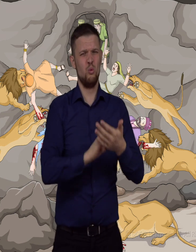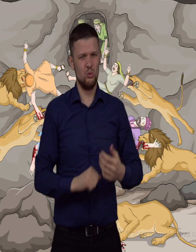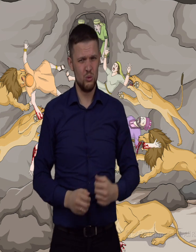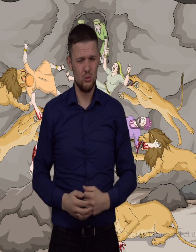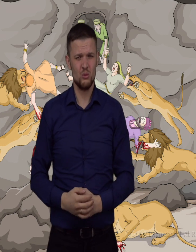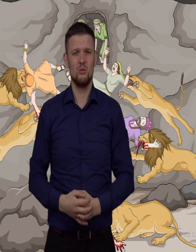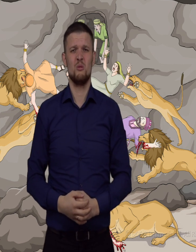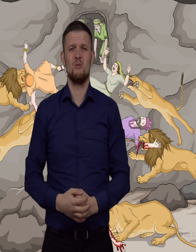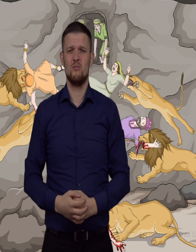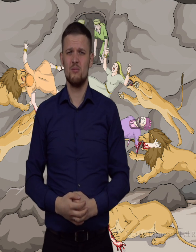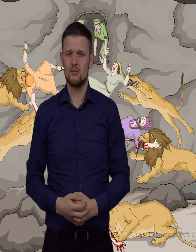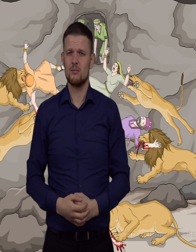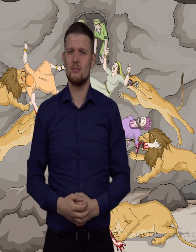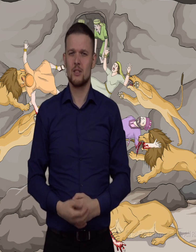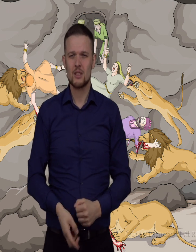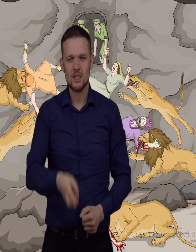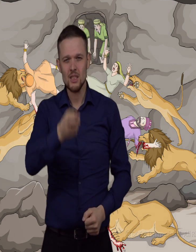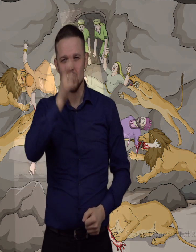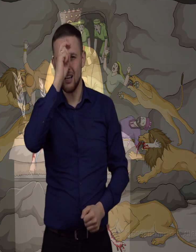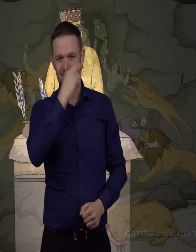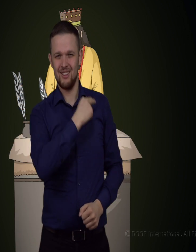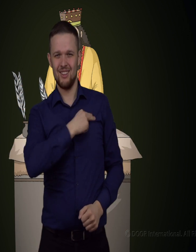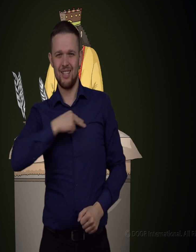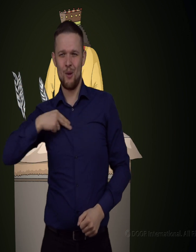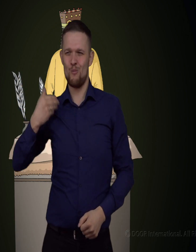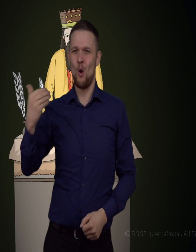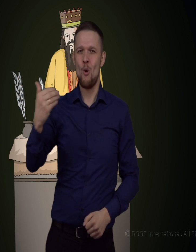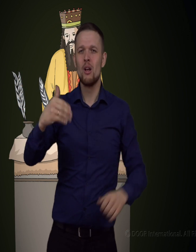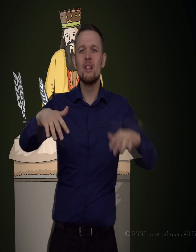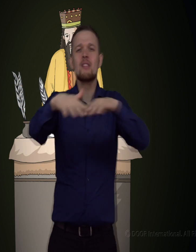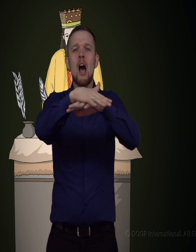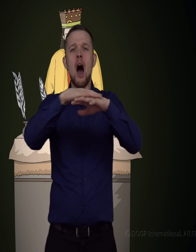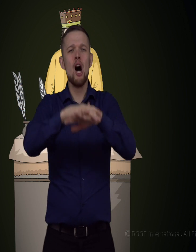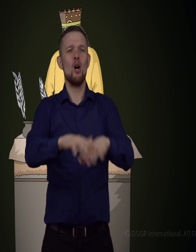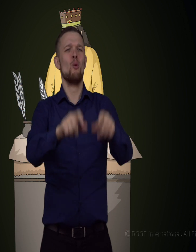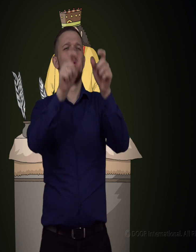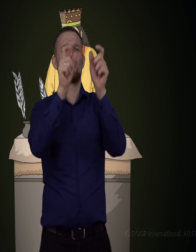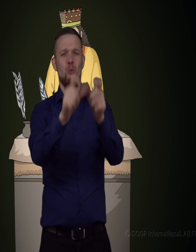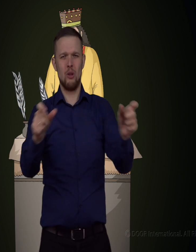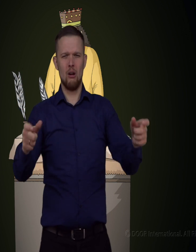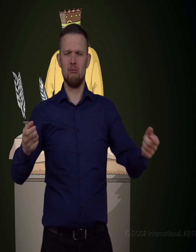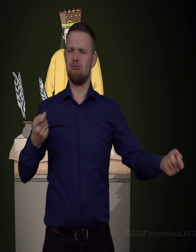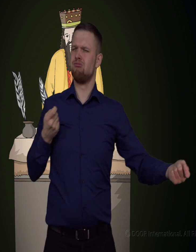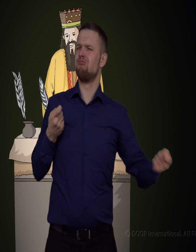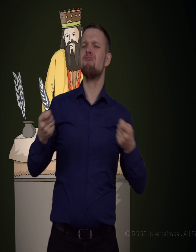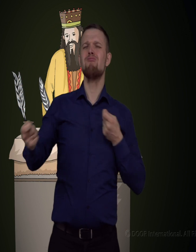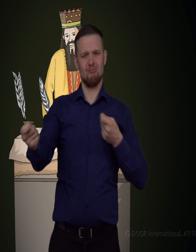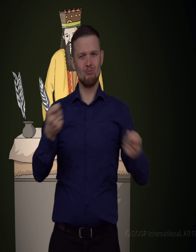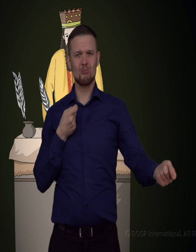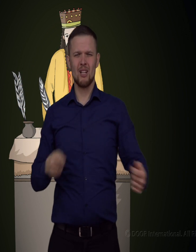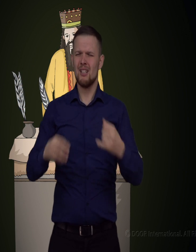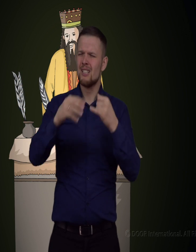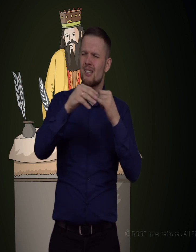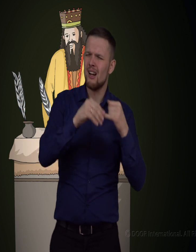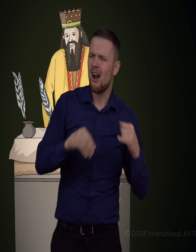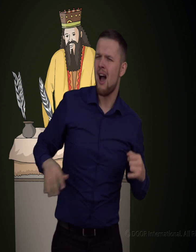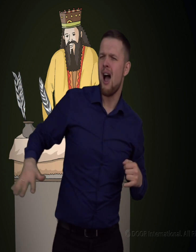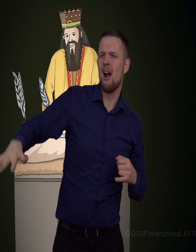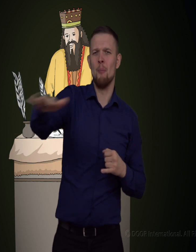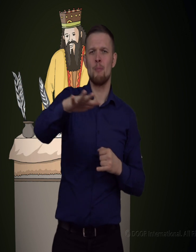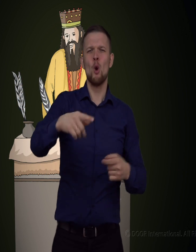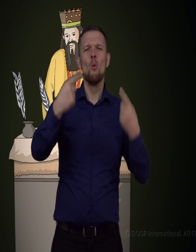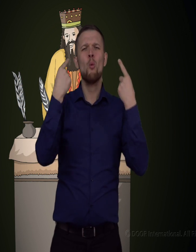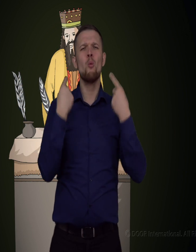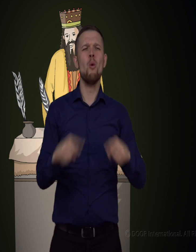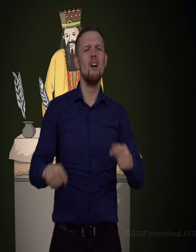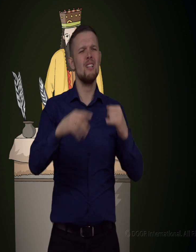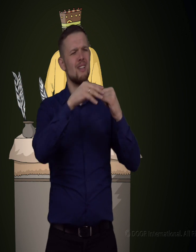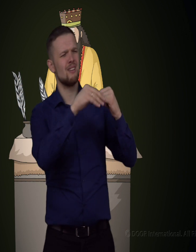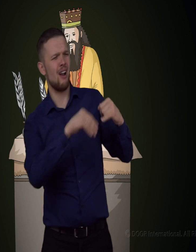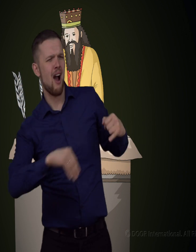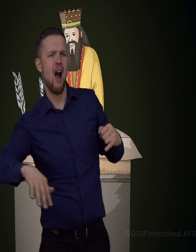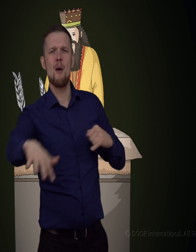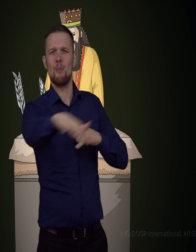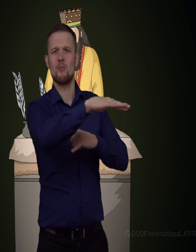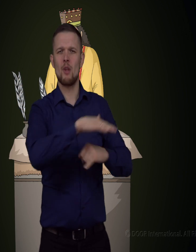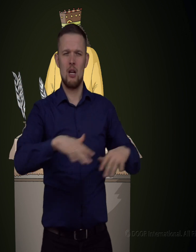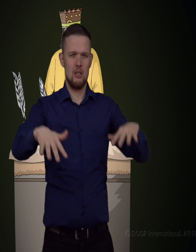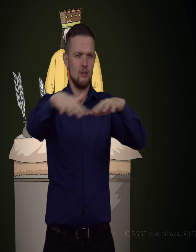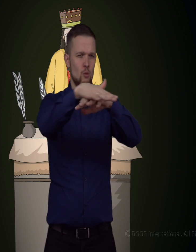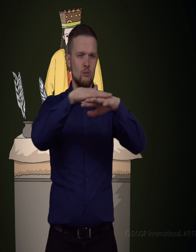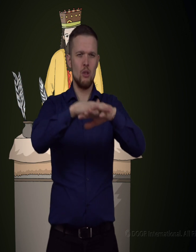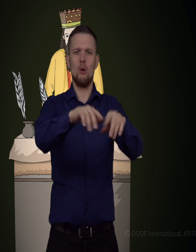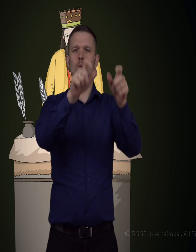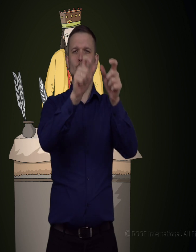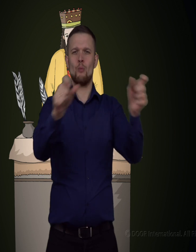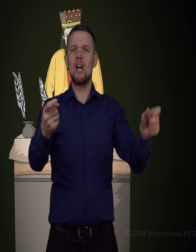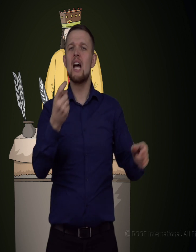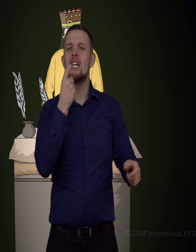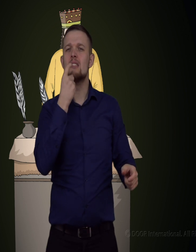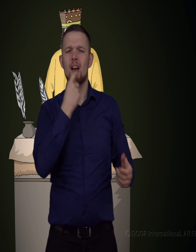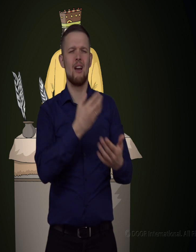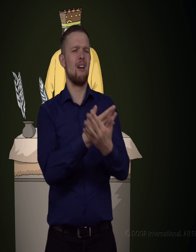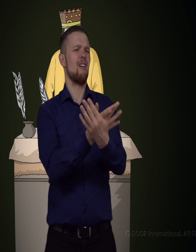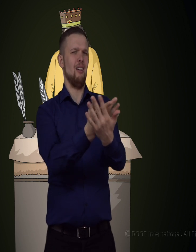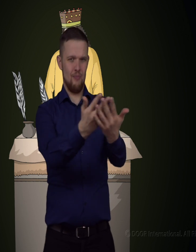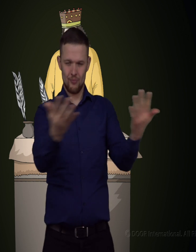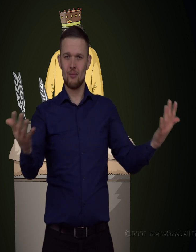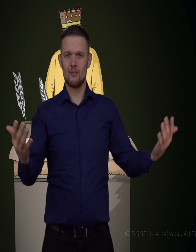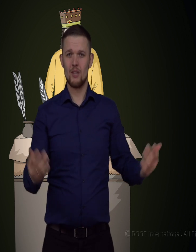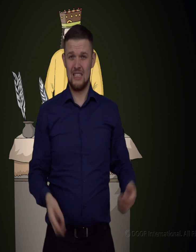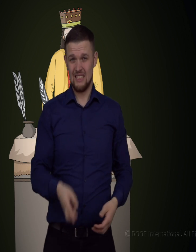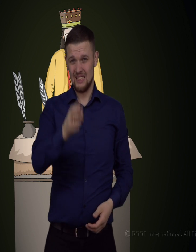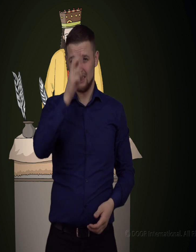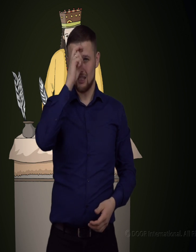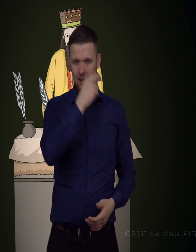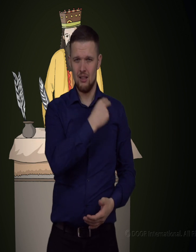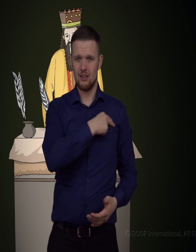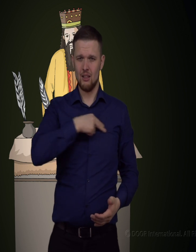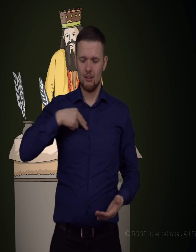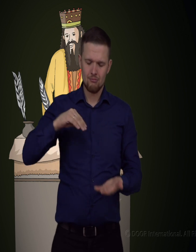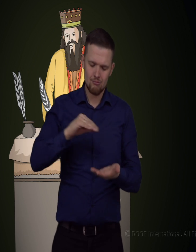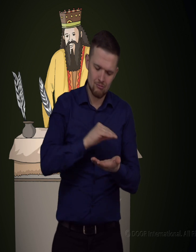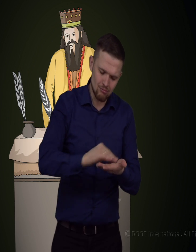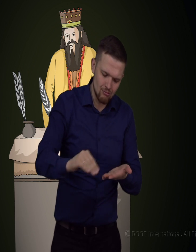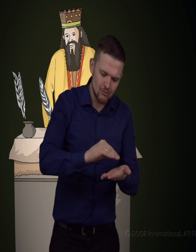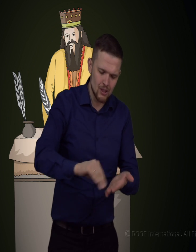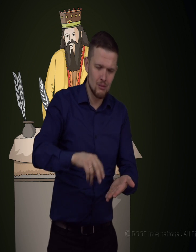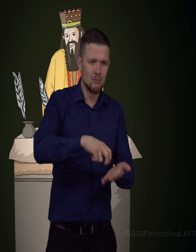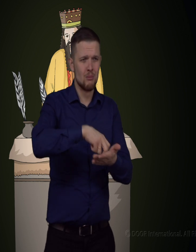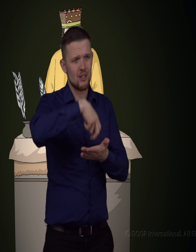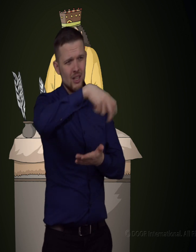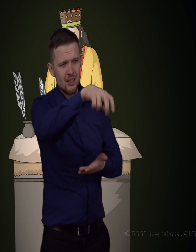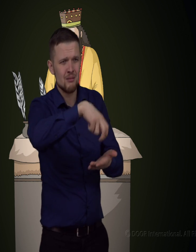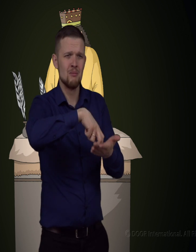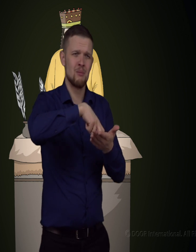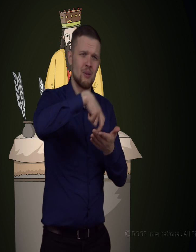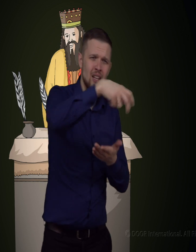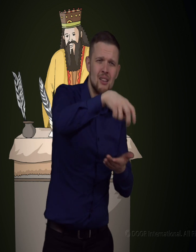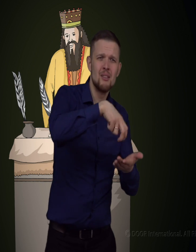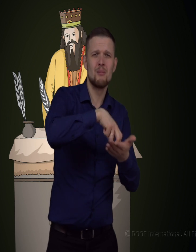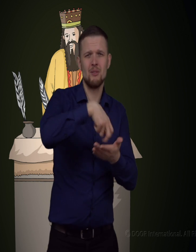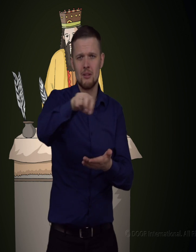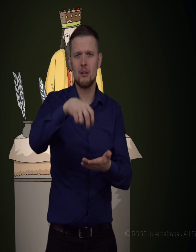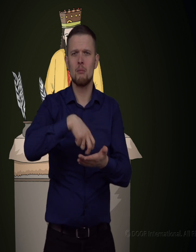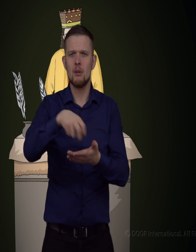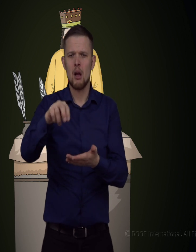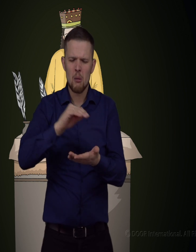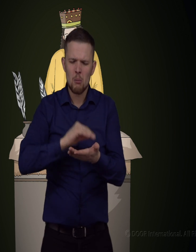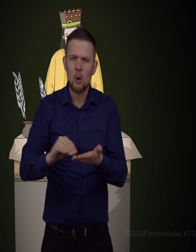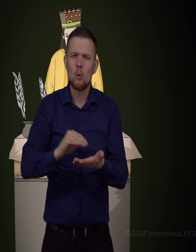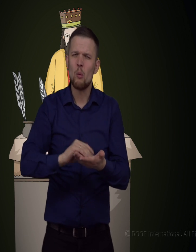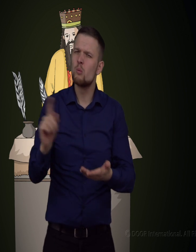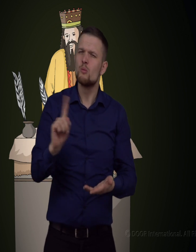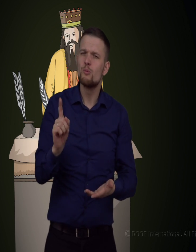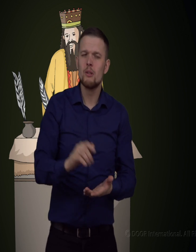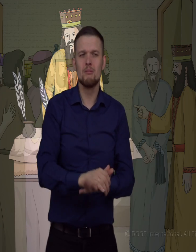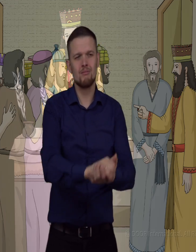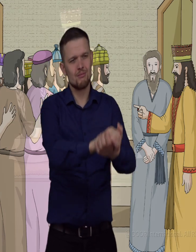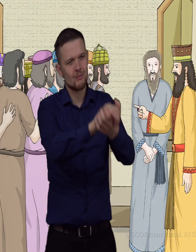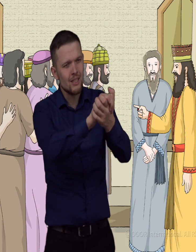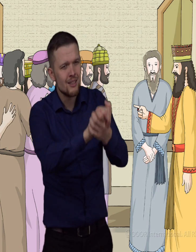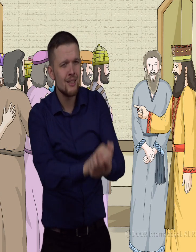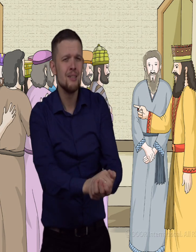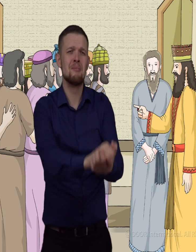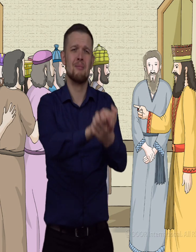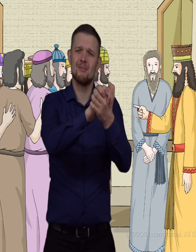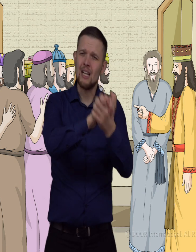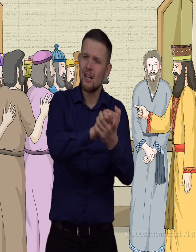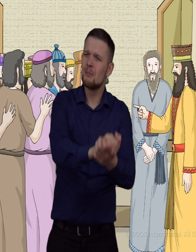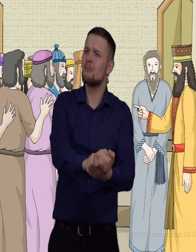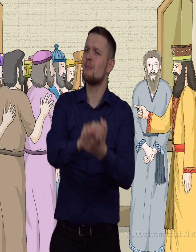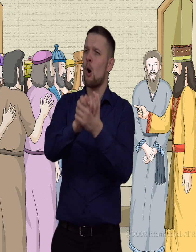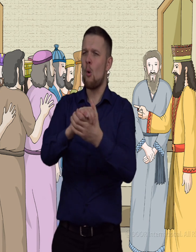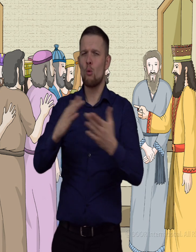Then King Darius wrote to the people of every nation and language throughout the land: “May your prosperity abound.